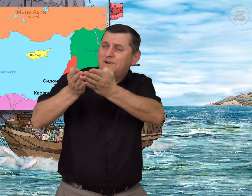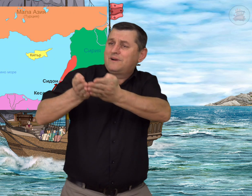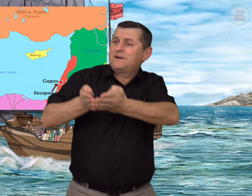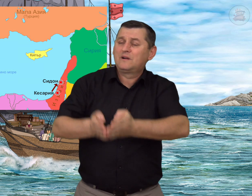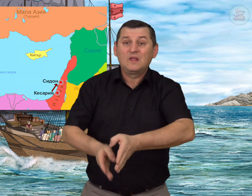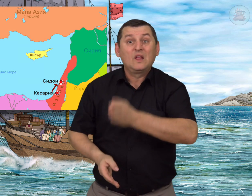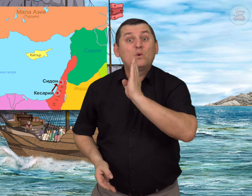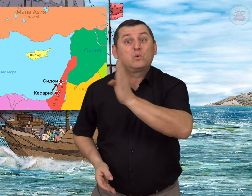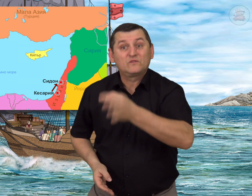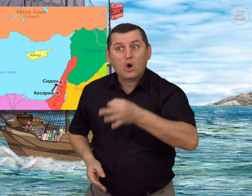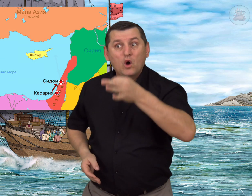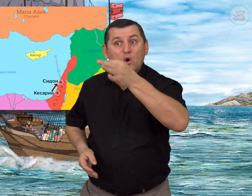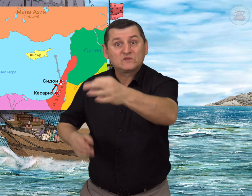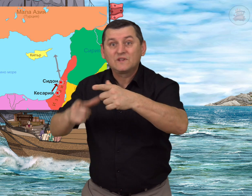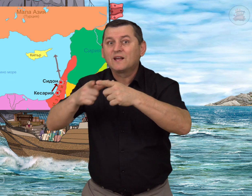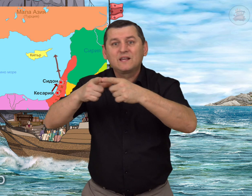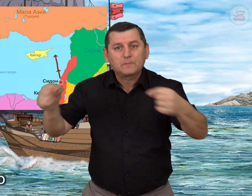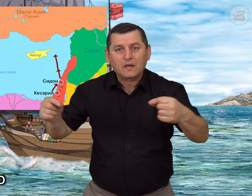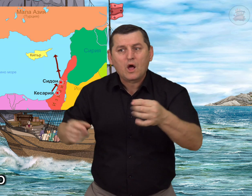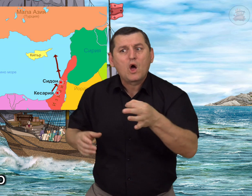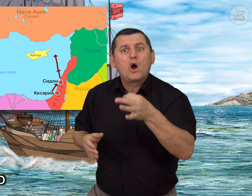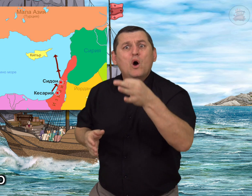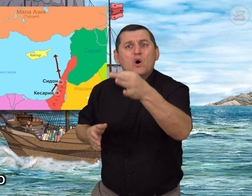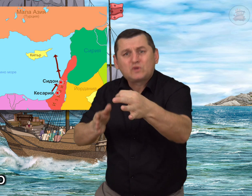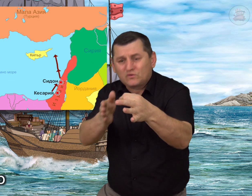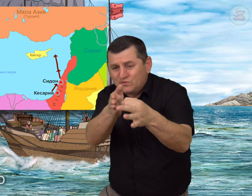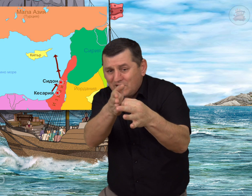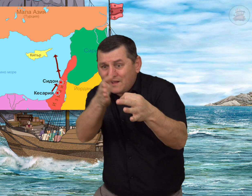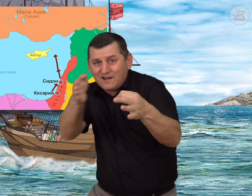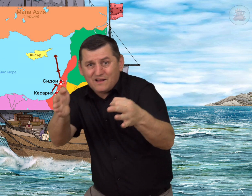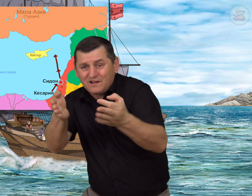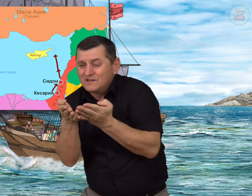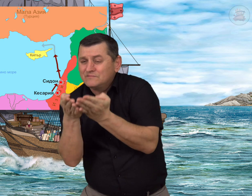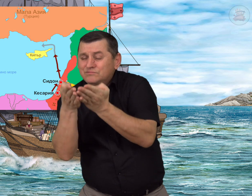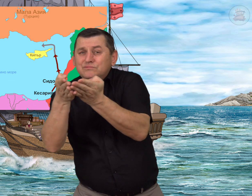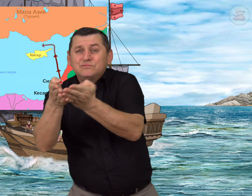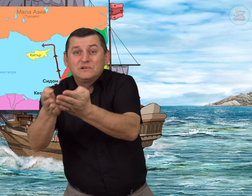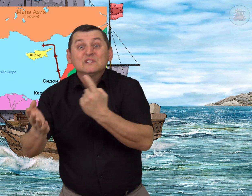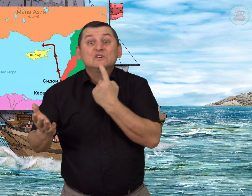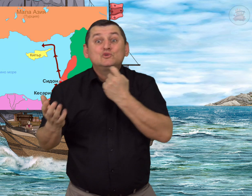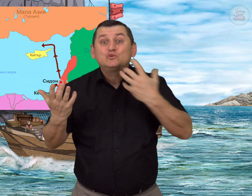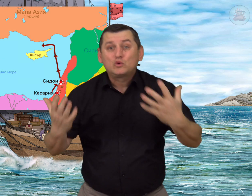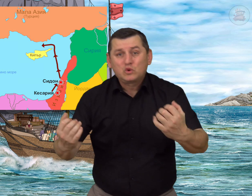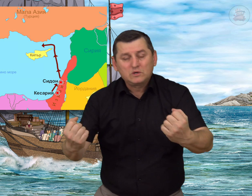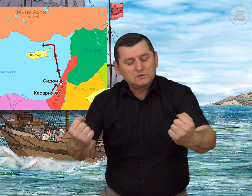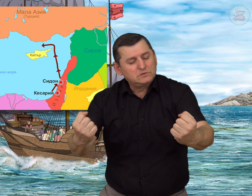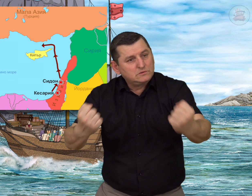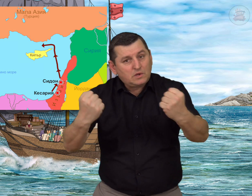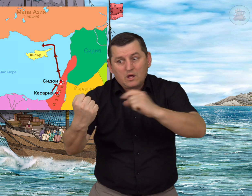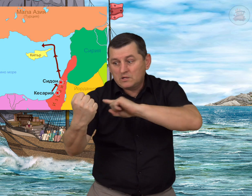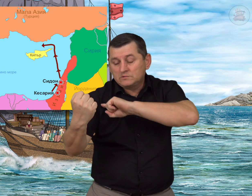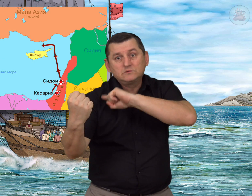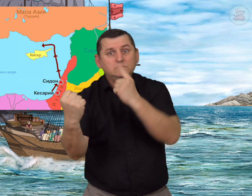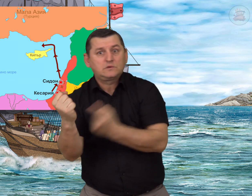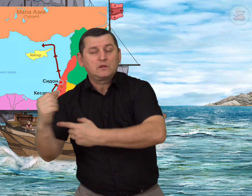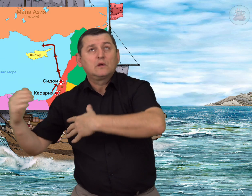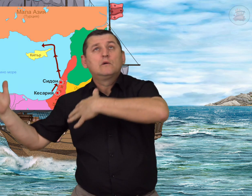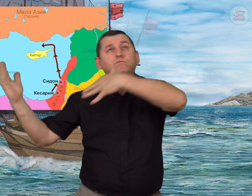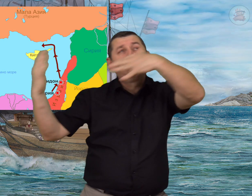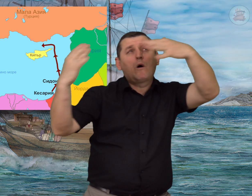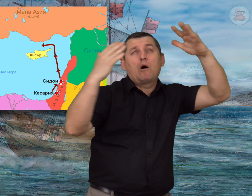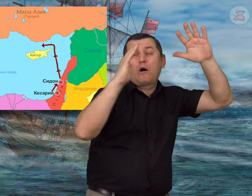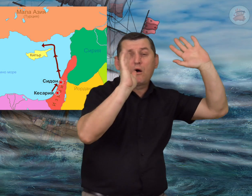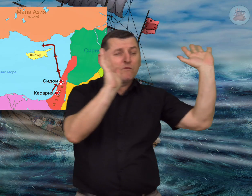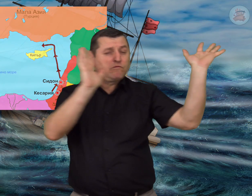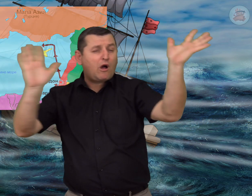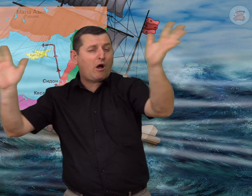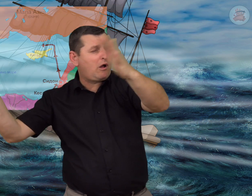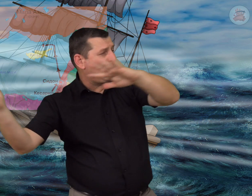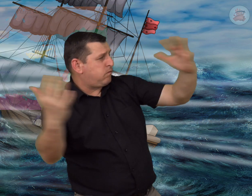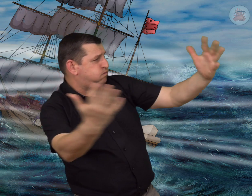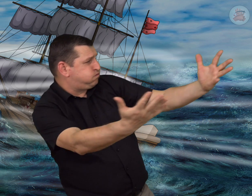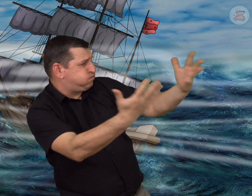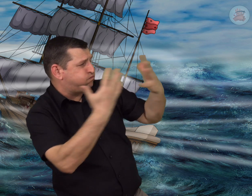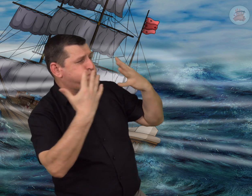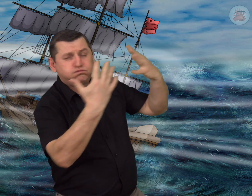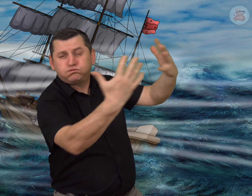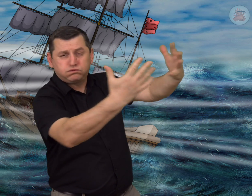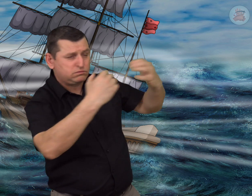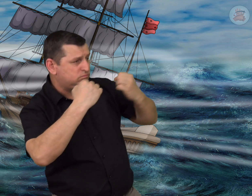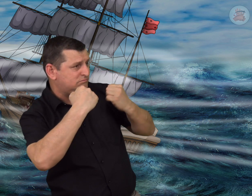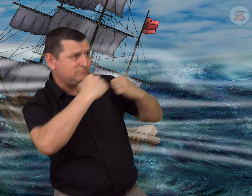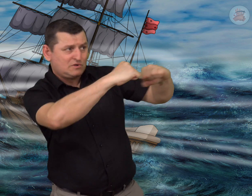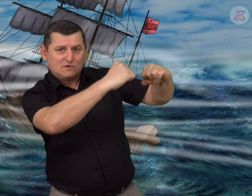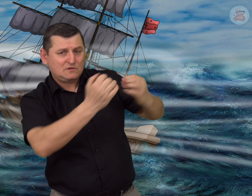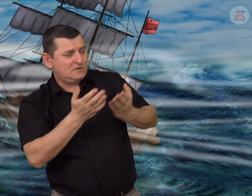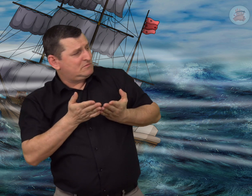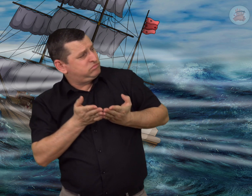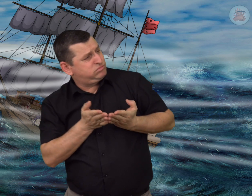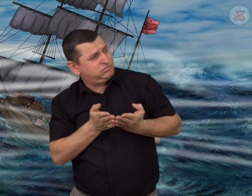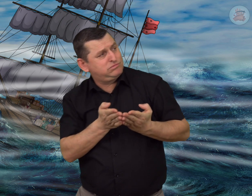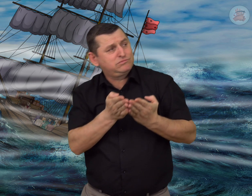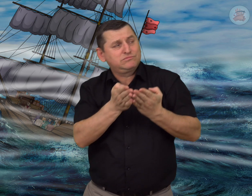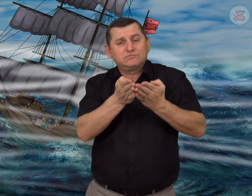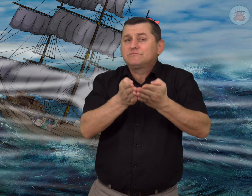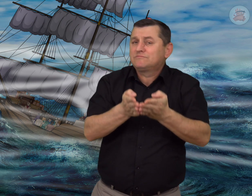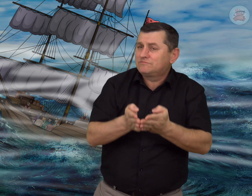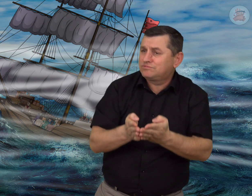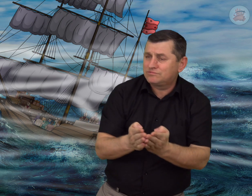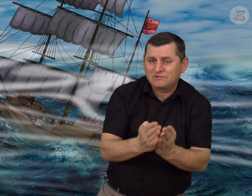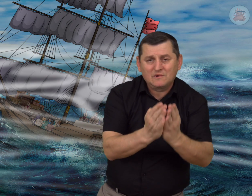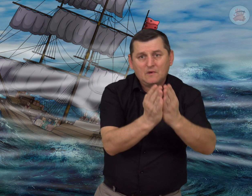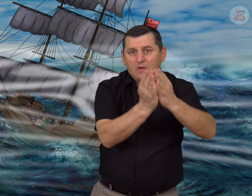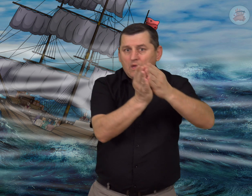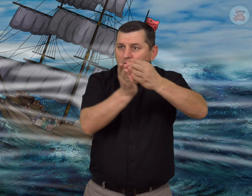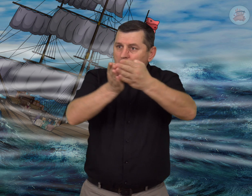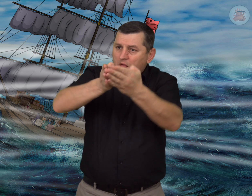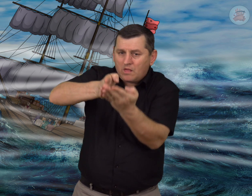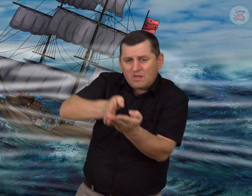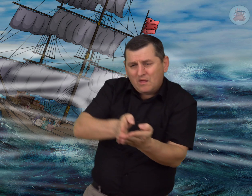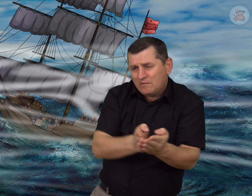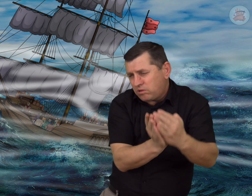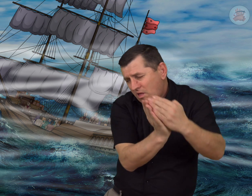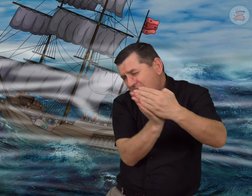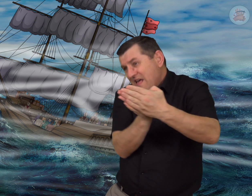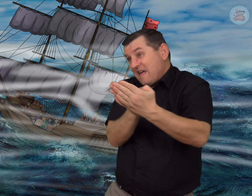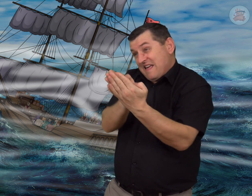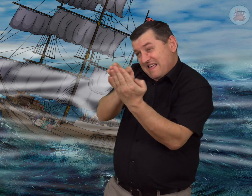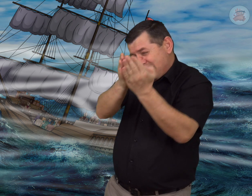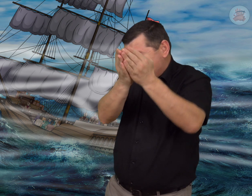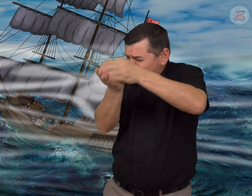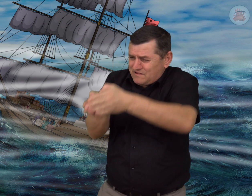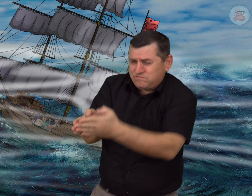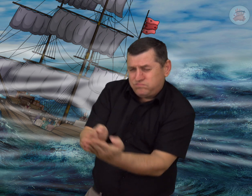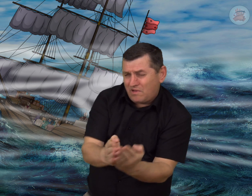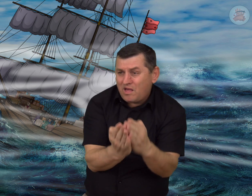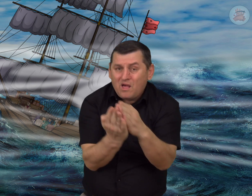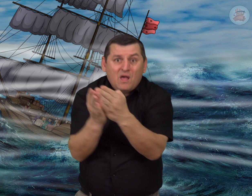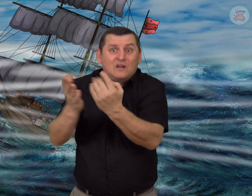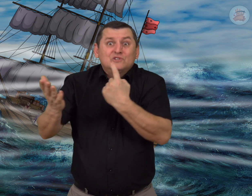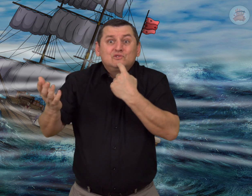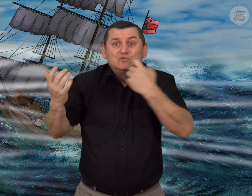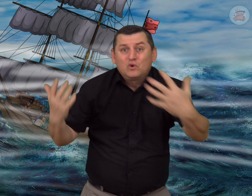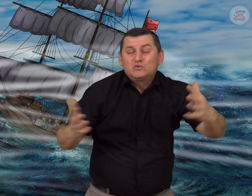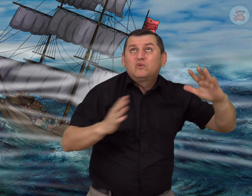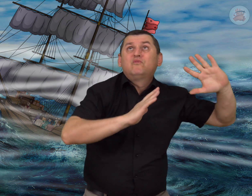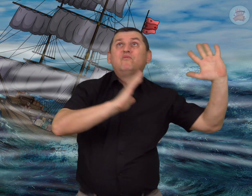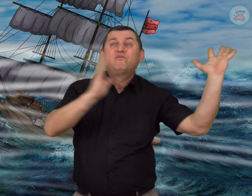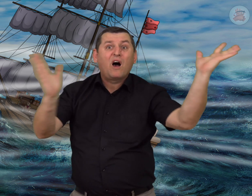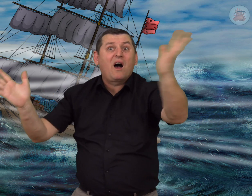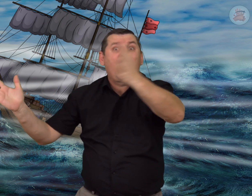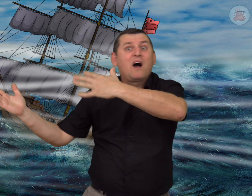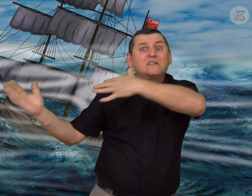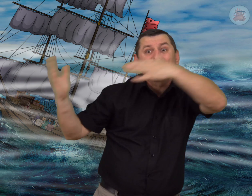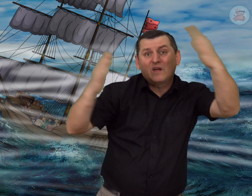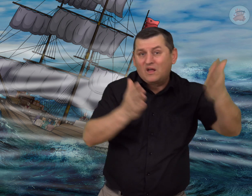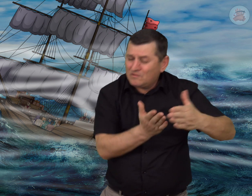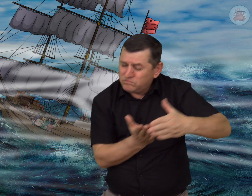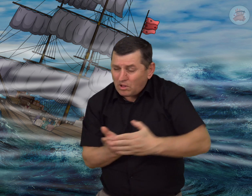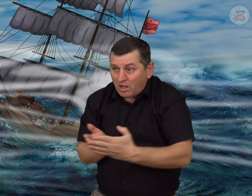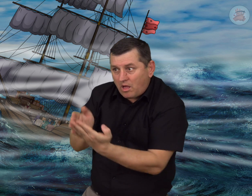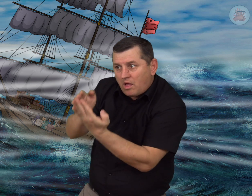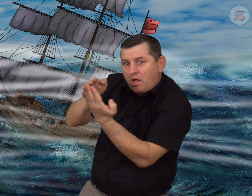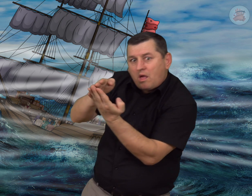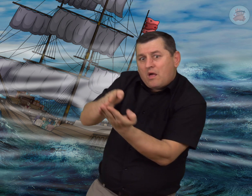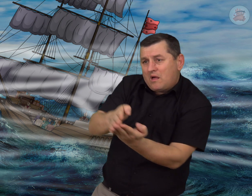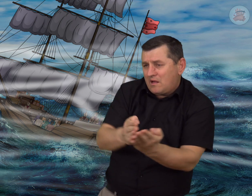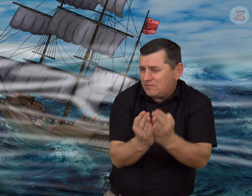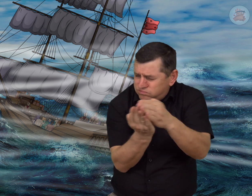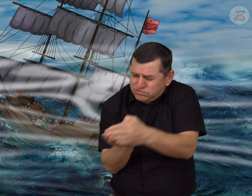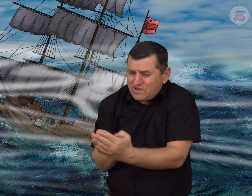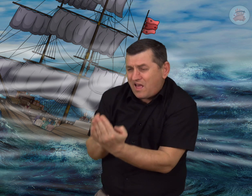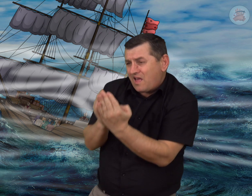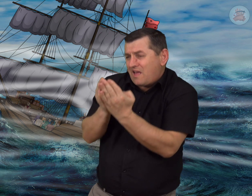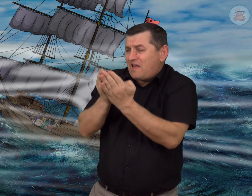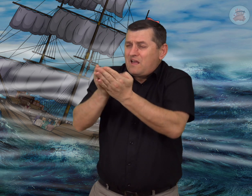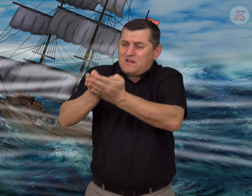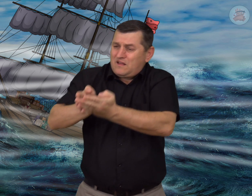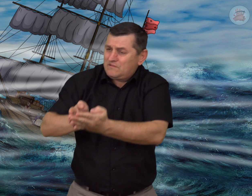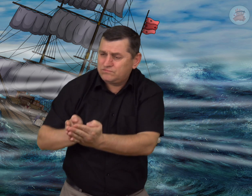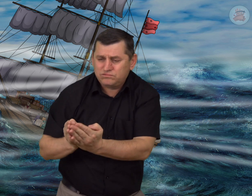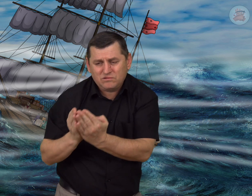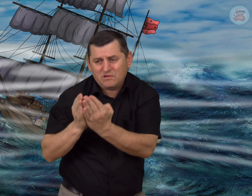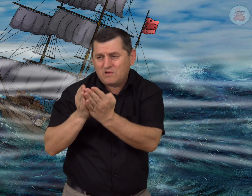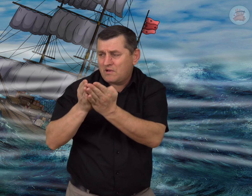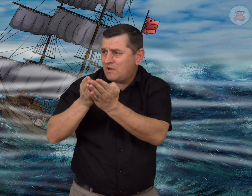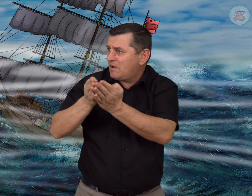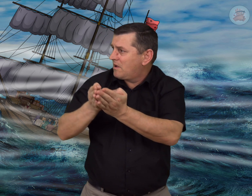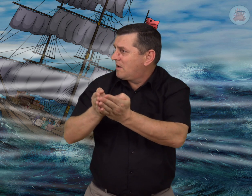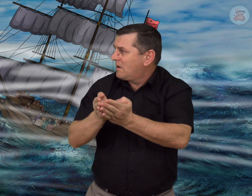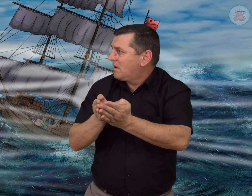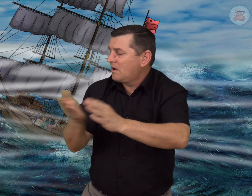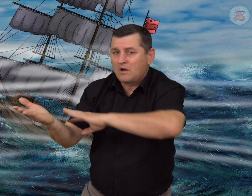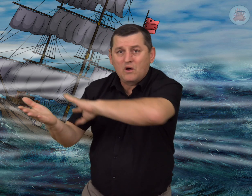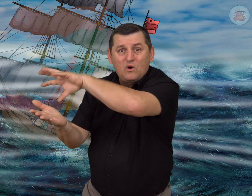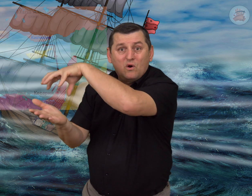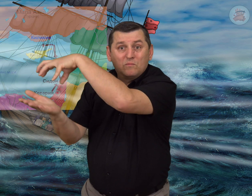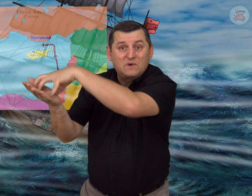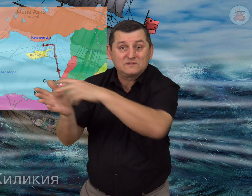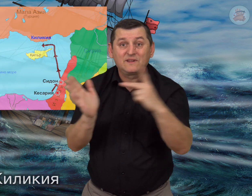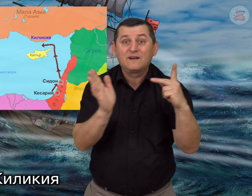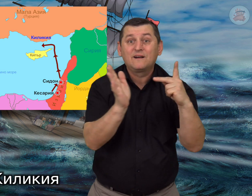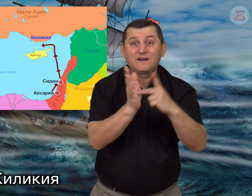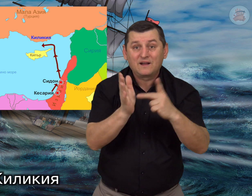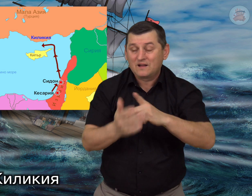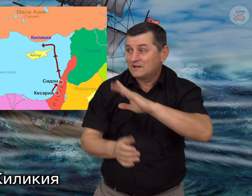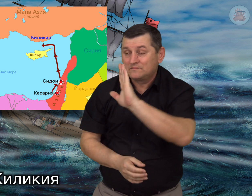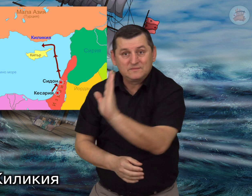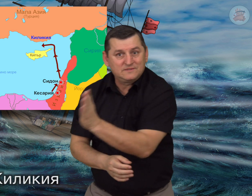After putting out from there, we sailed to the lee of Cyprus because the winds were against us.